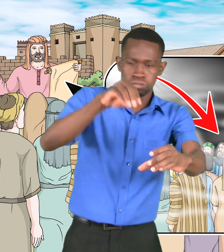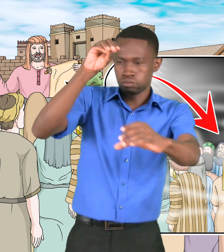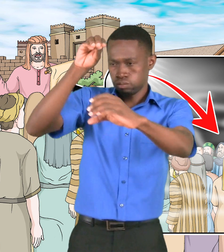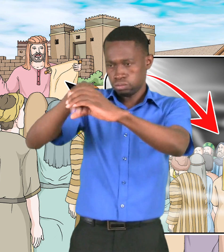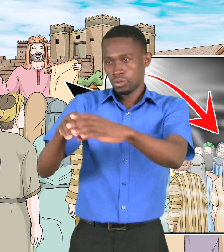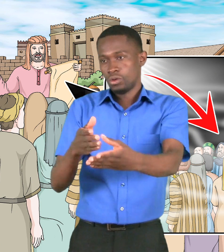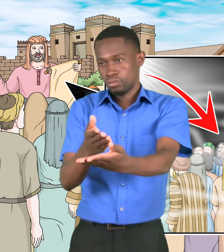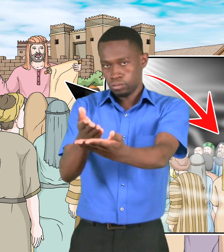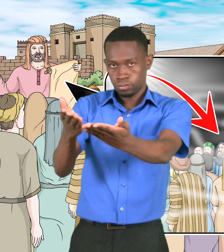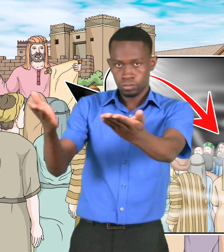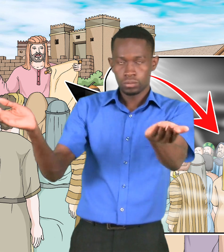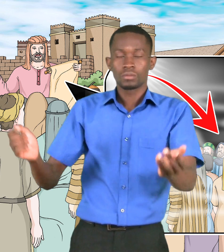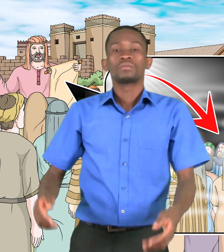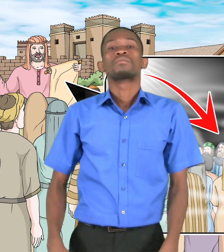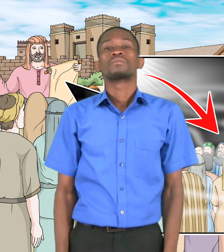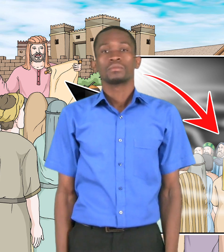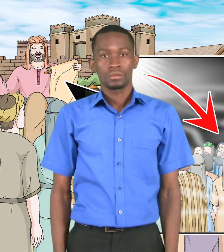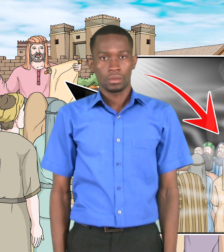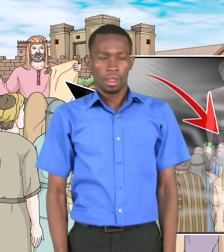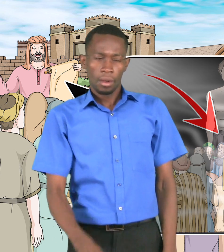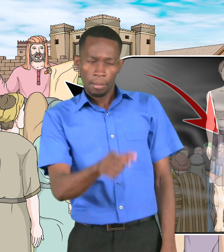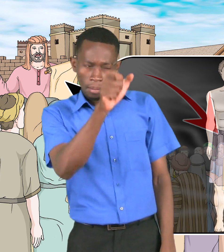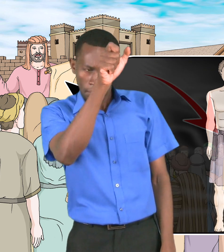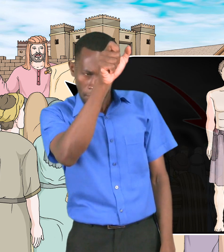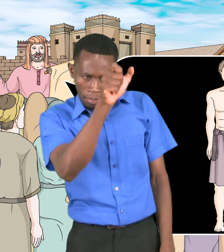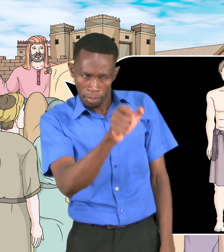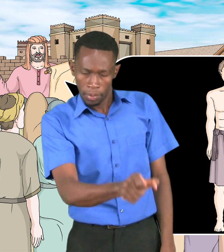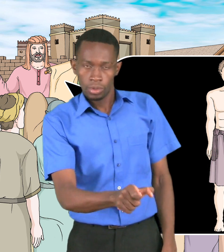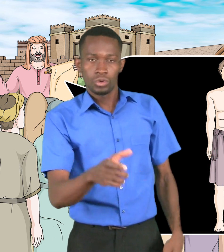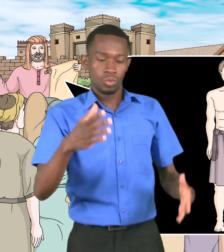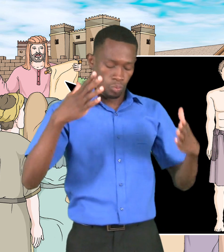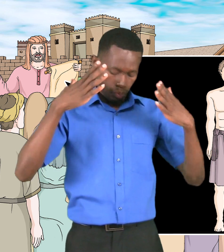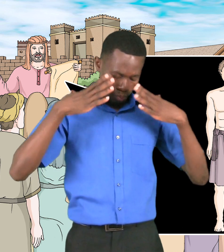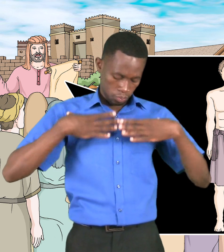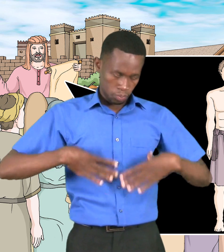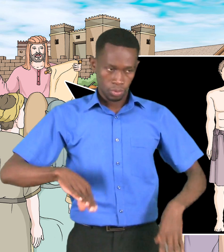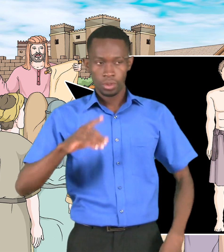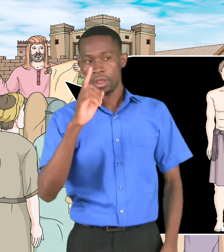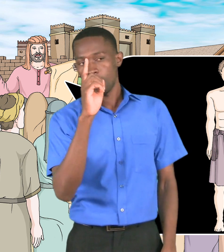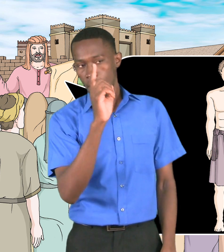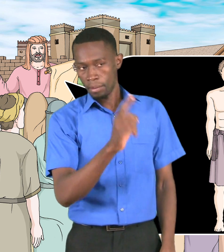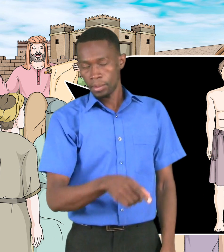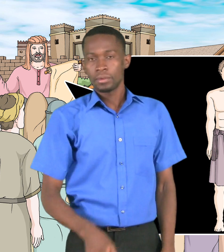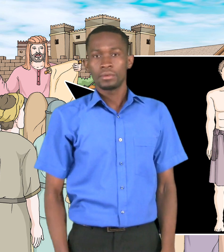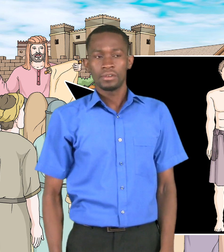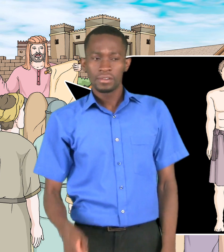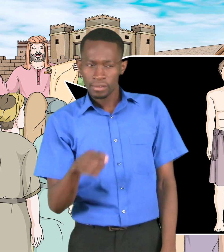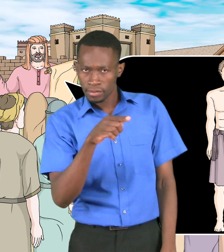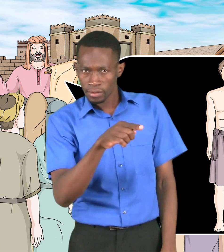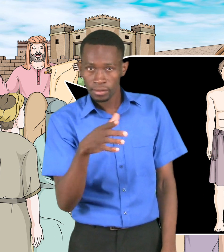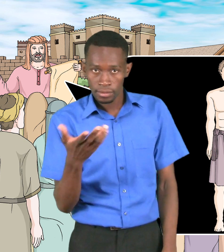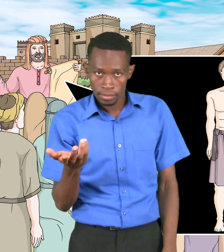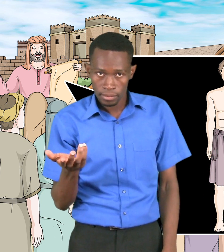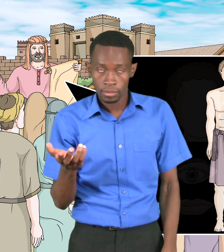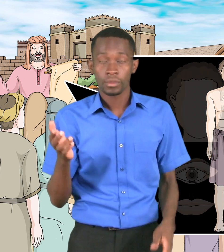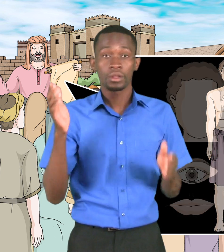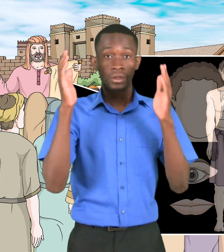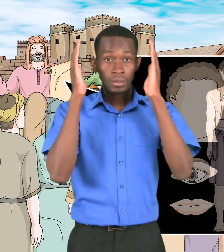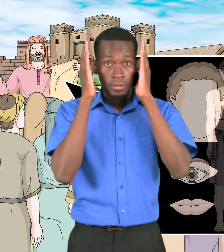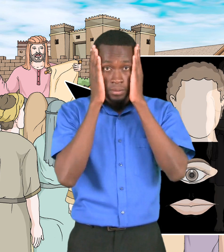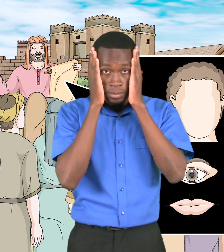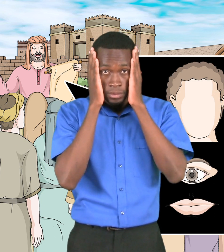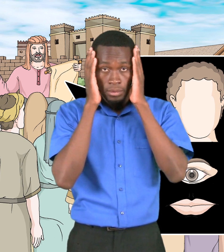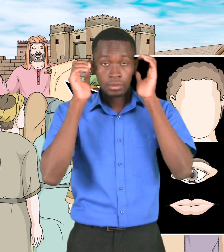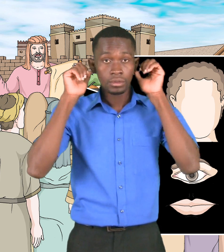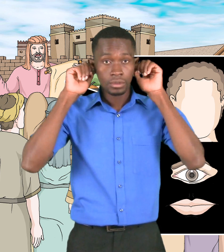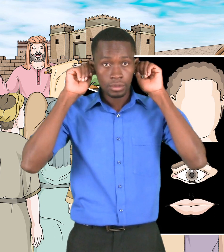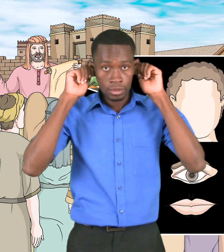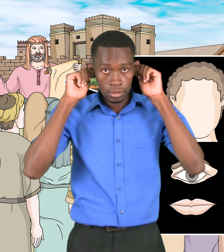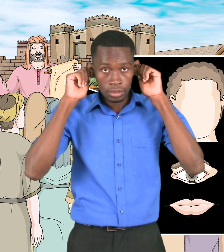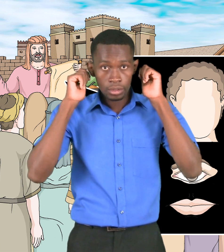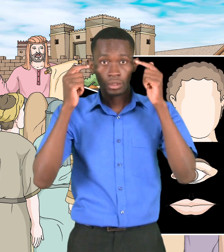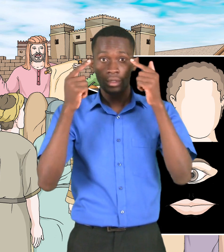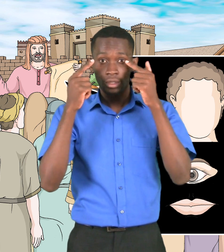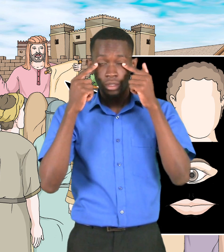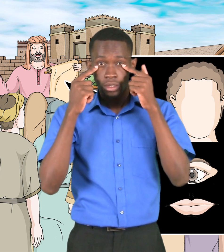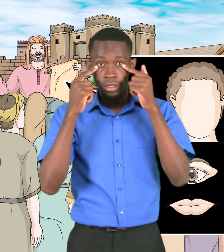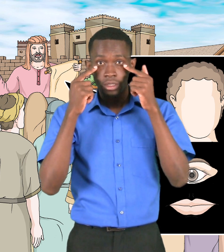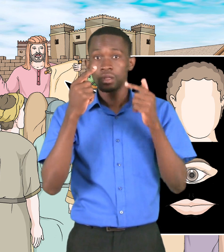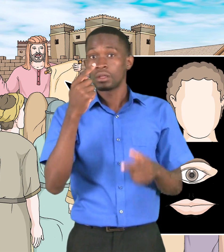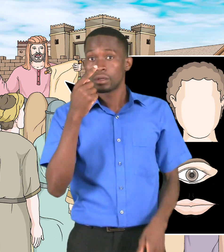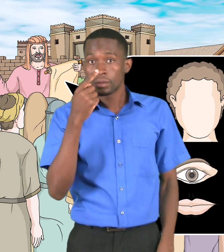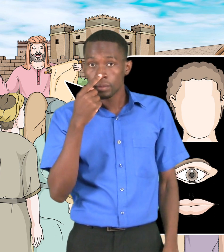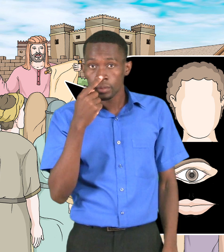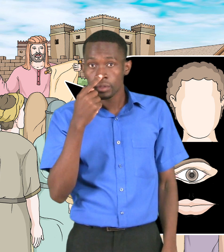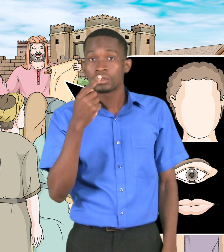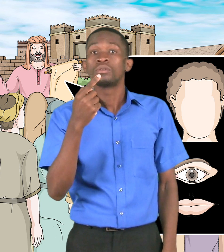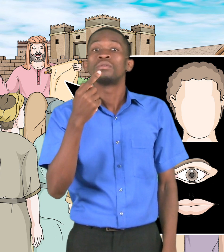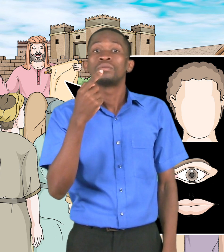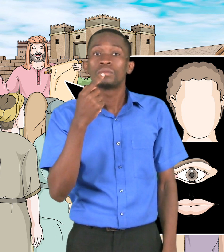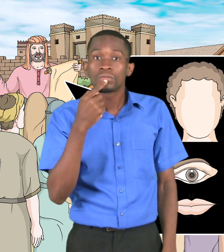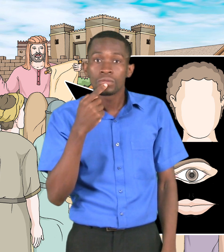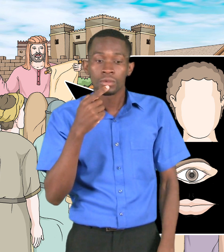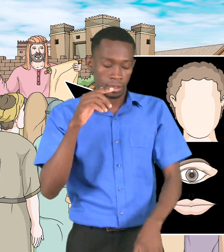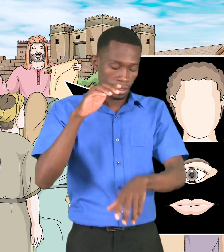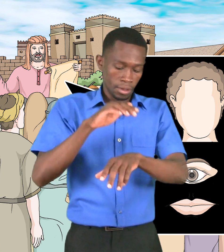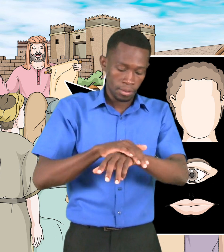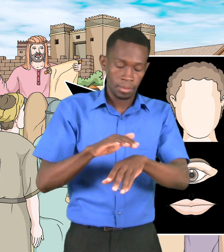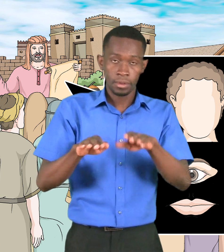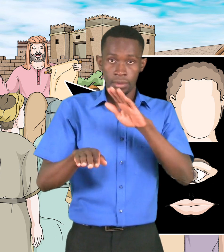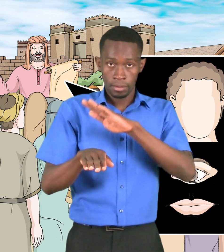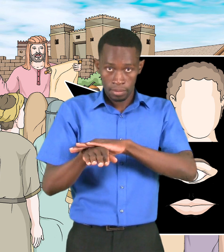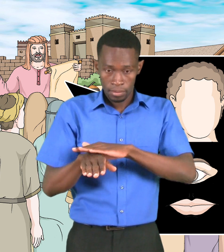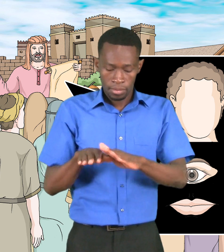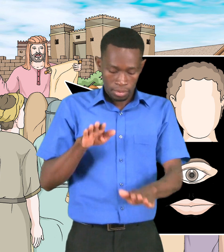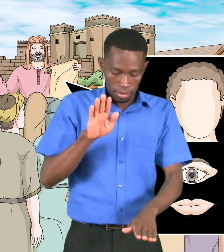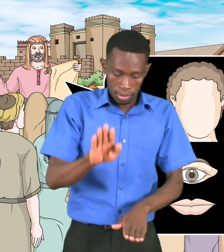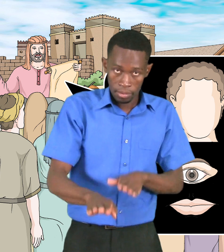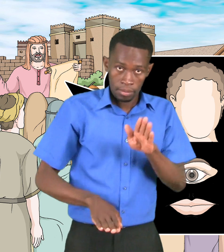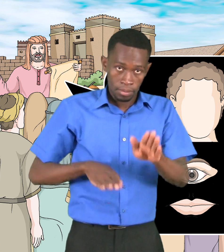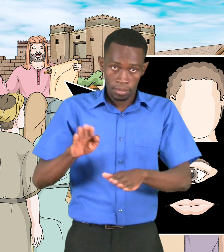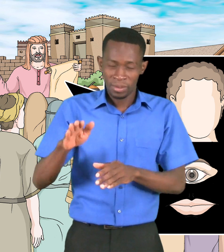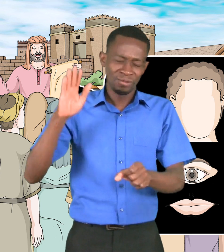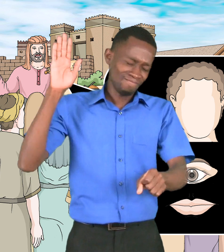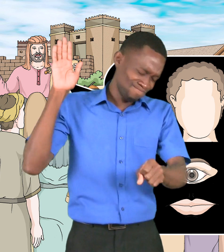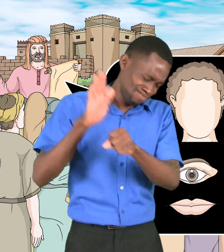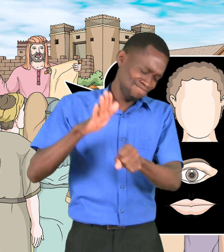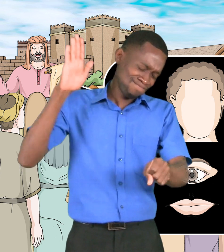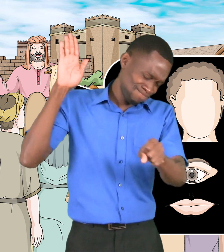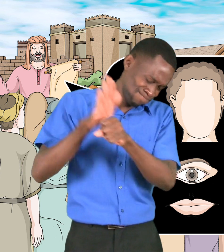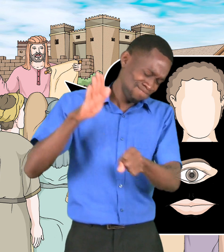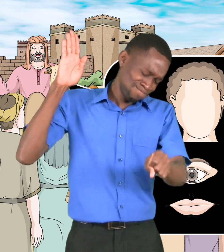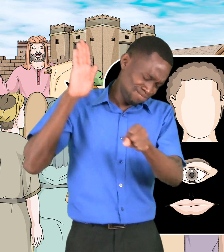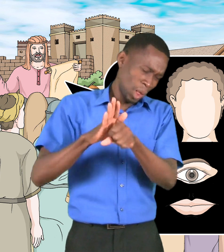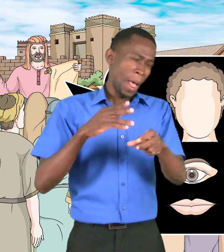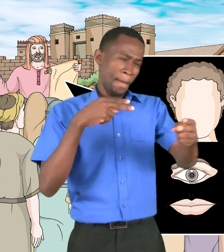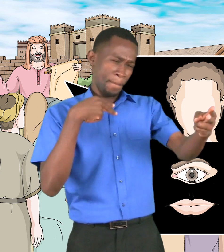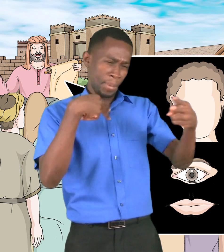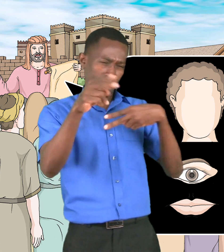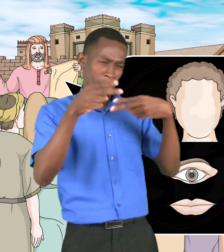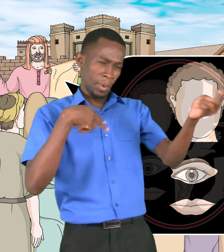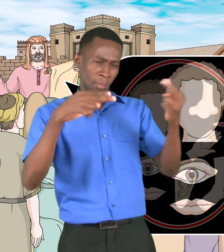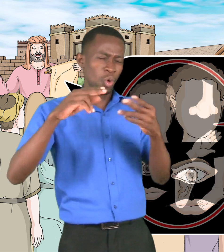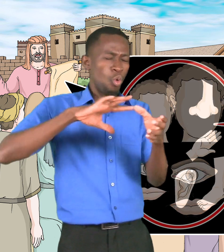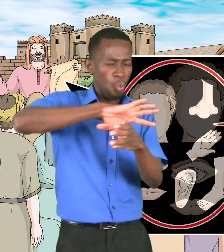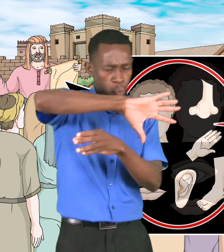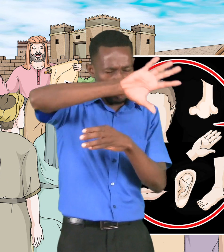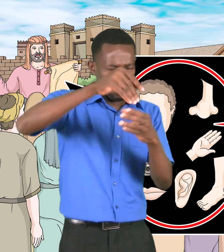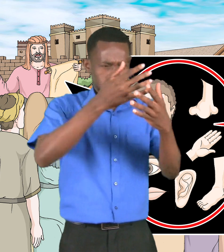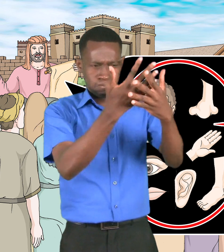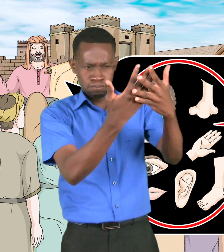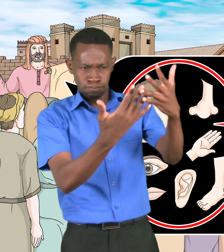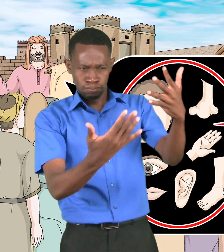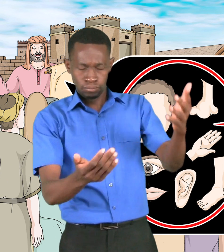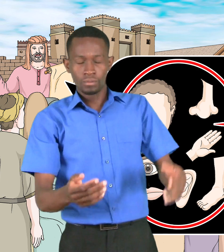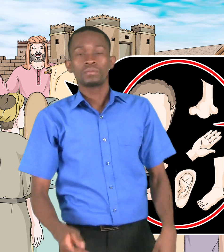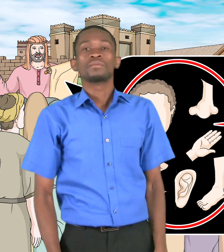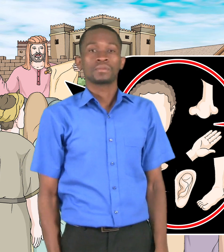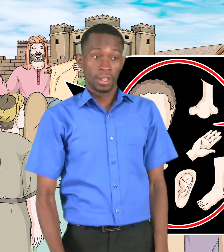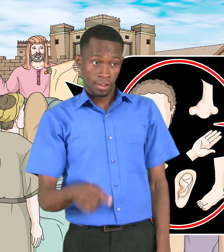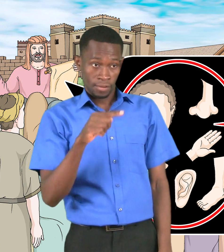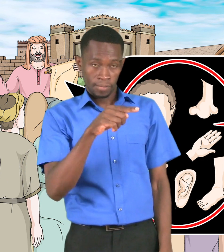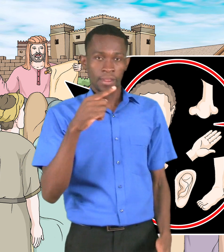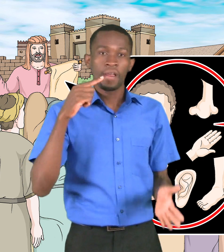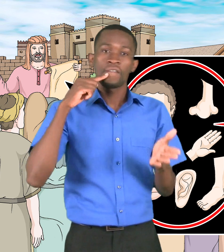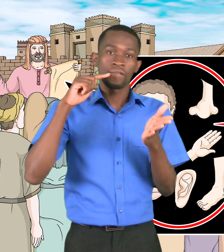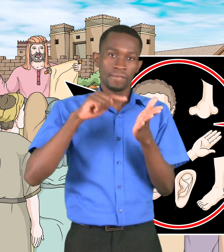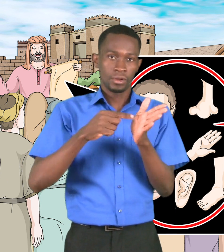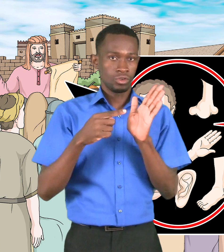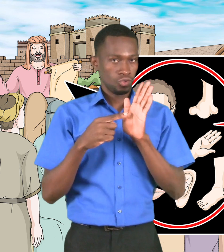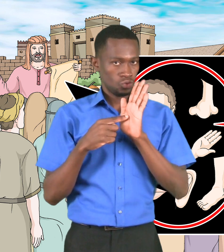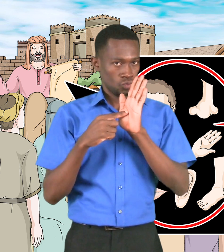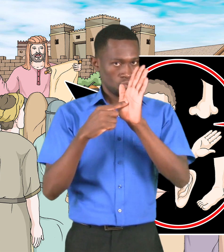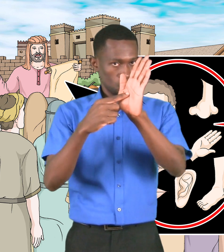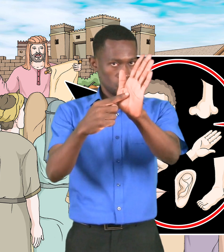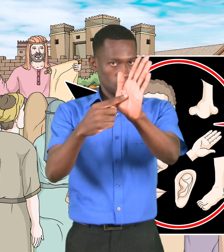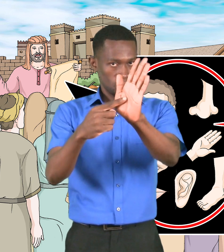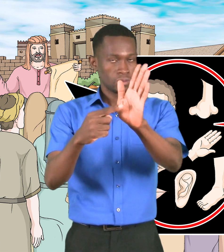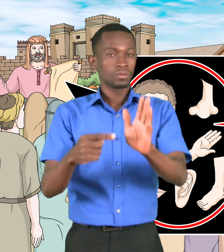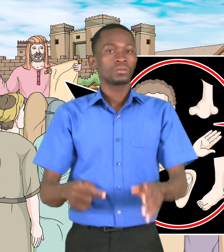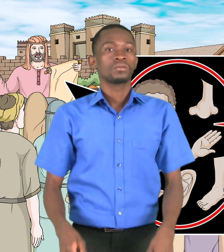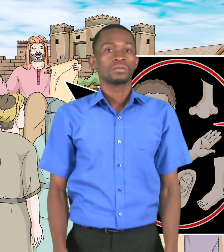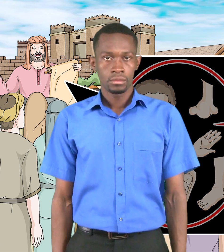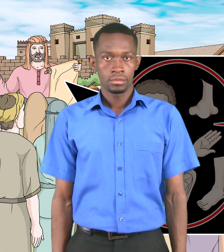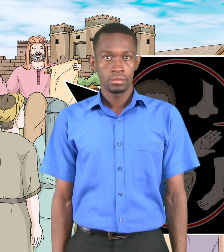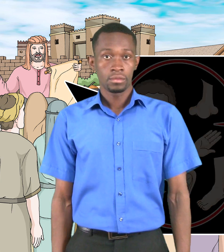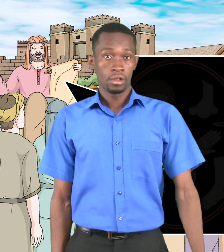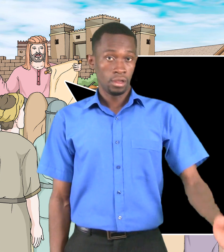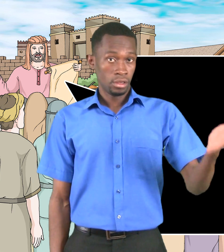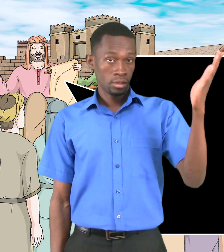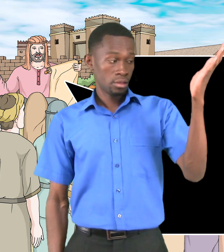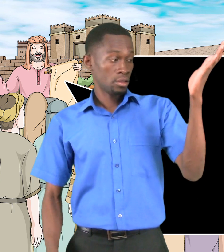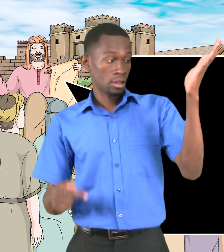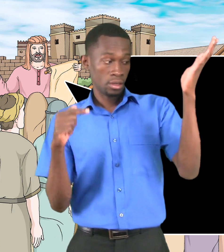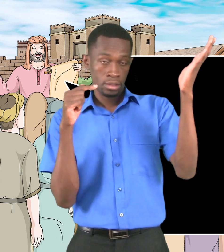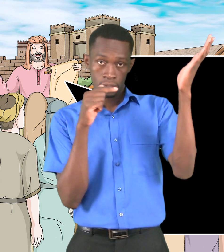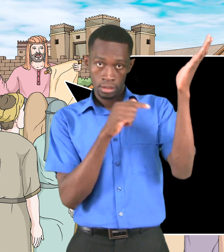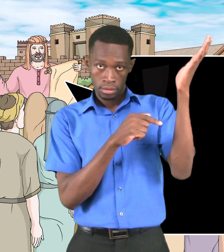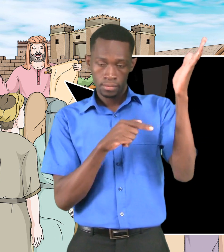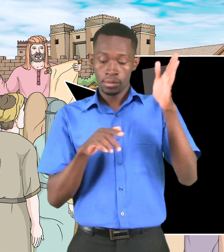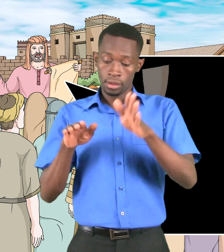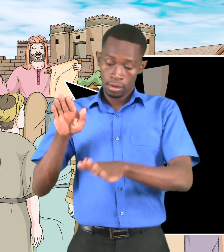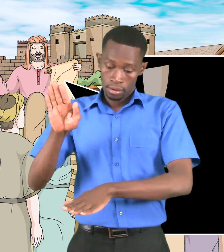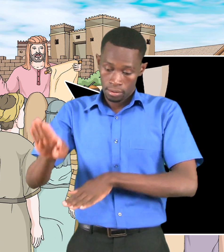For the body does not consist of one part, but of many.